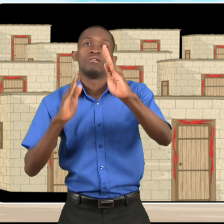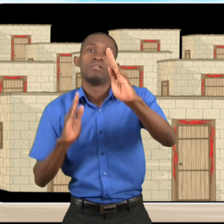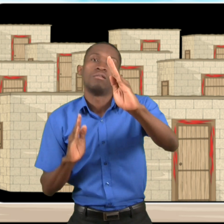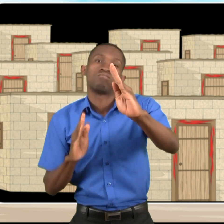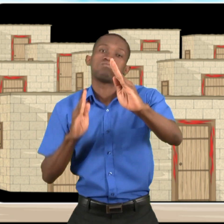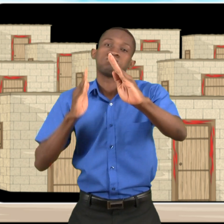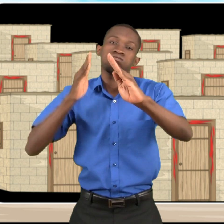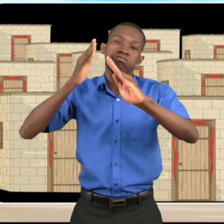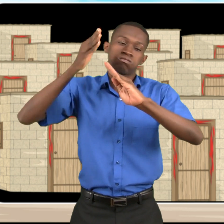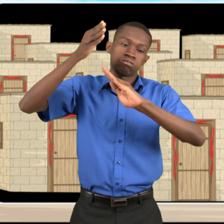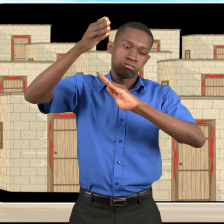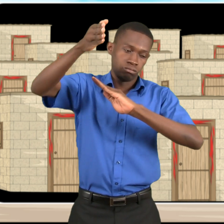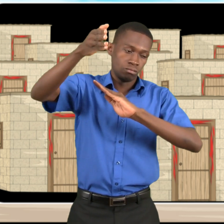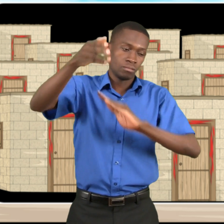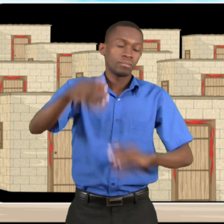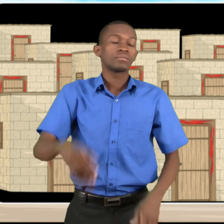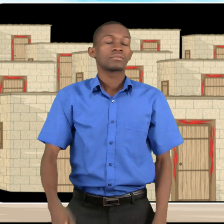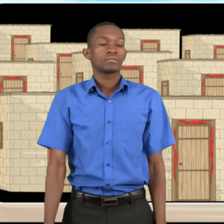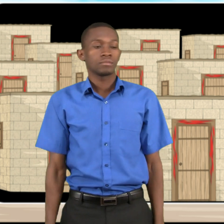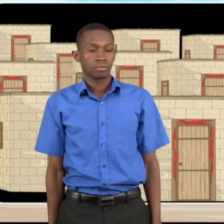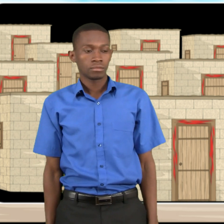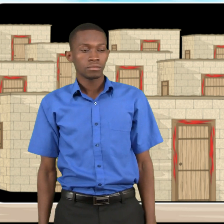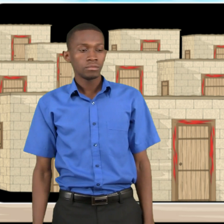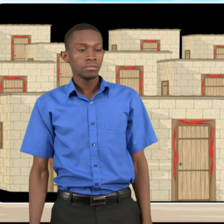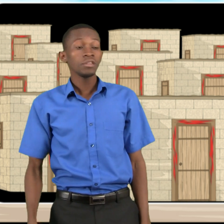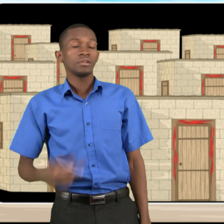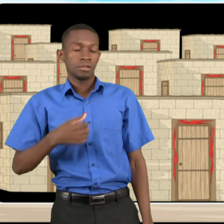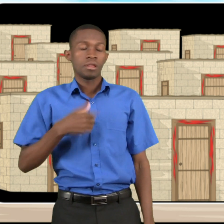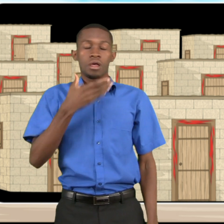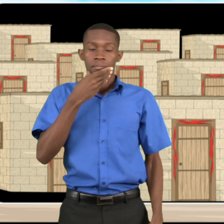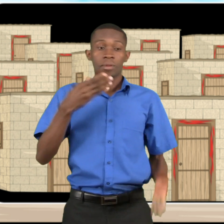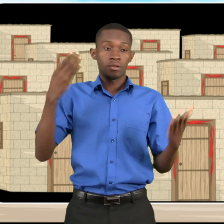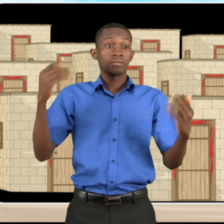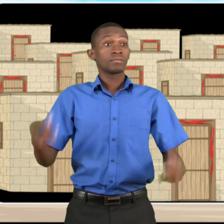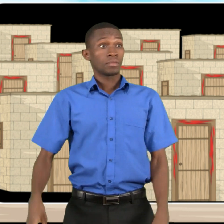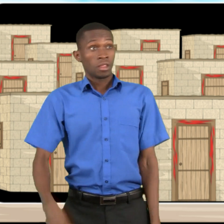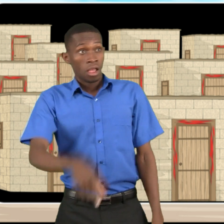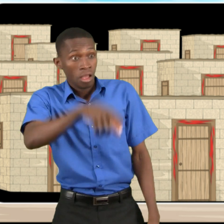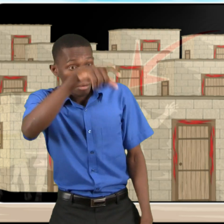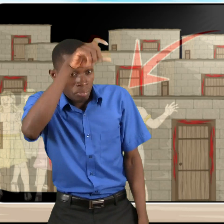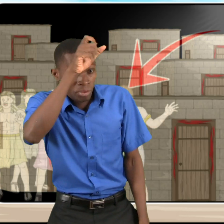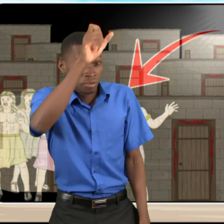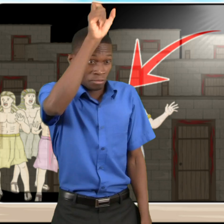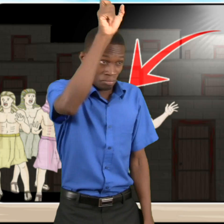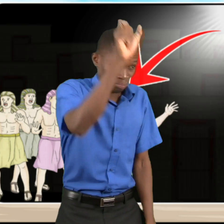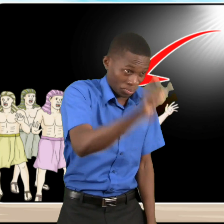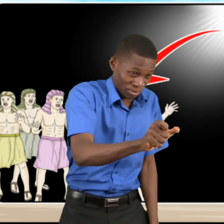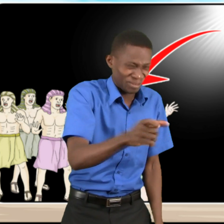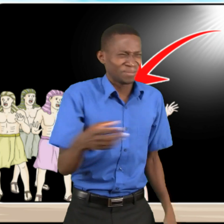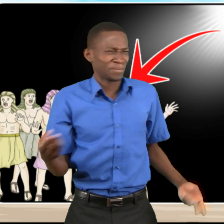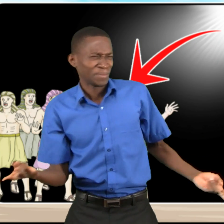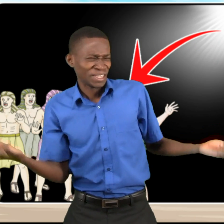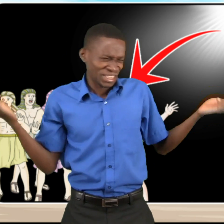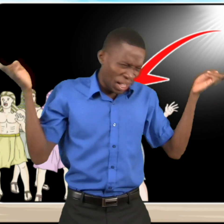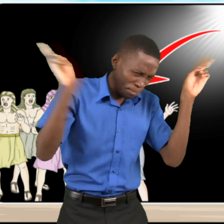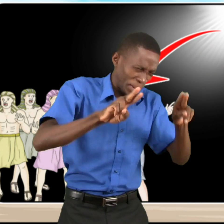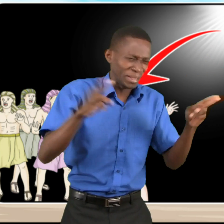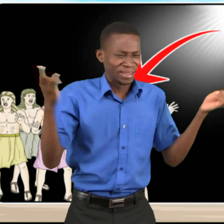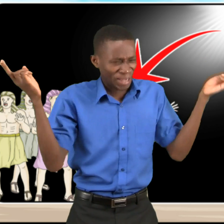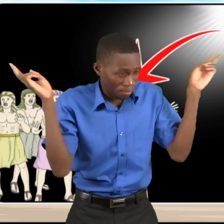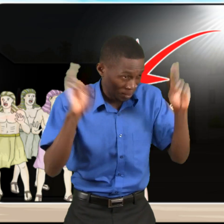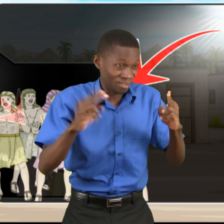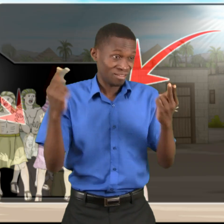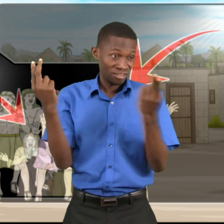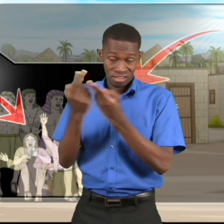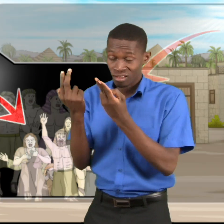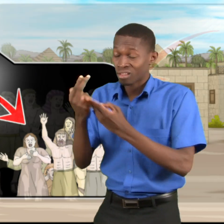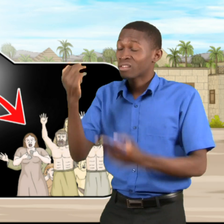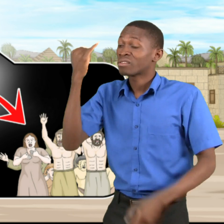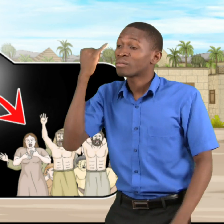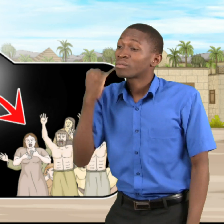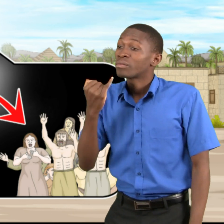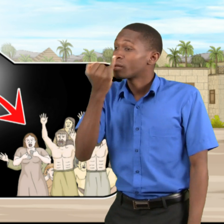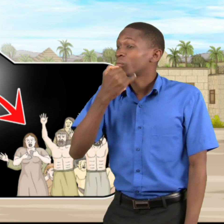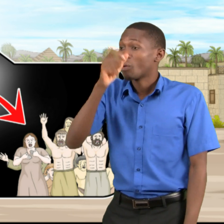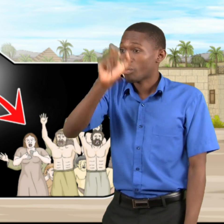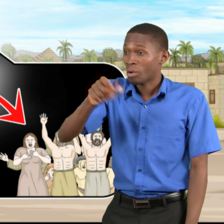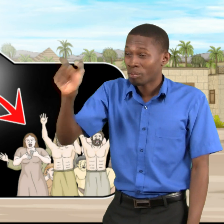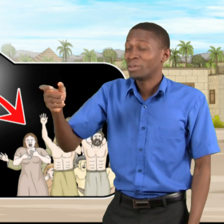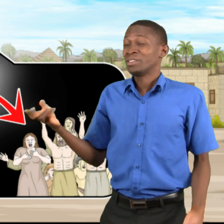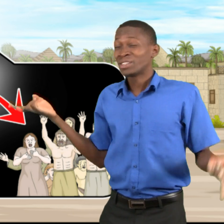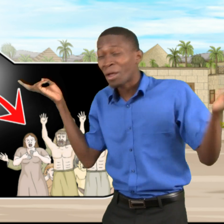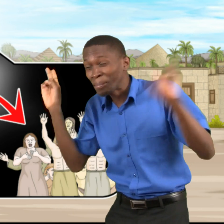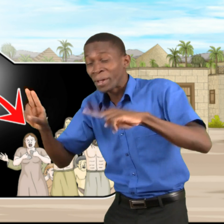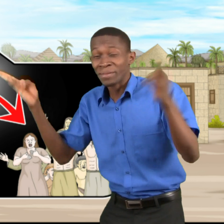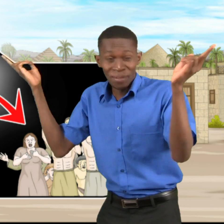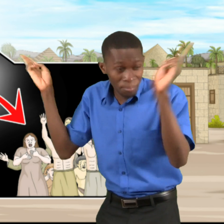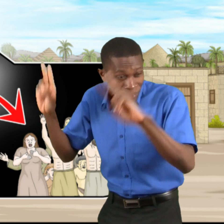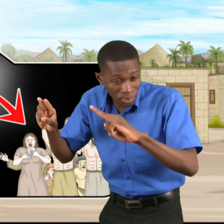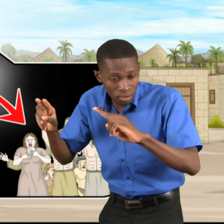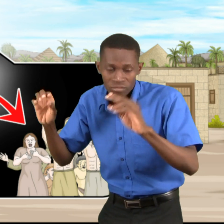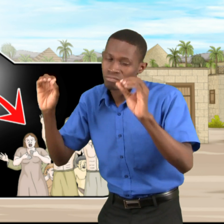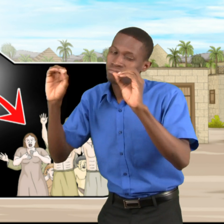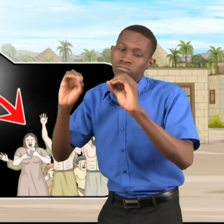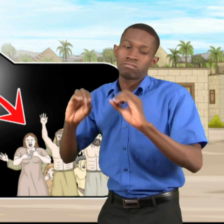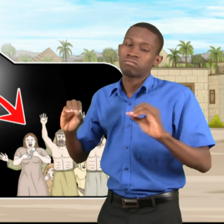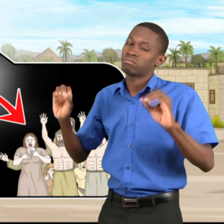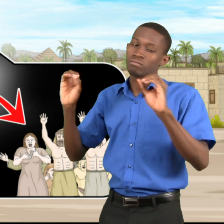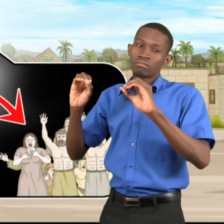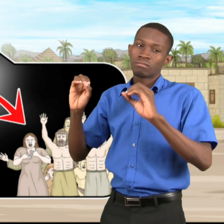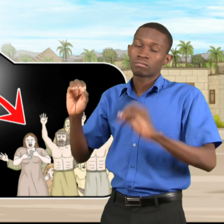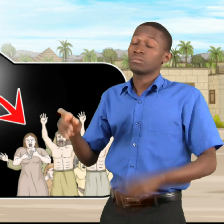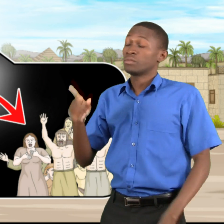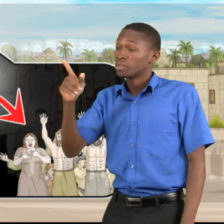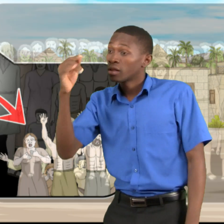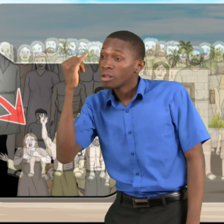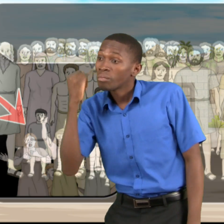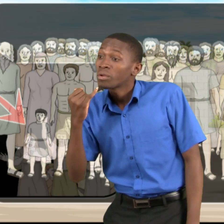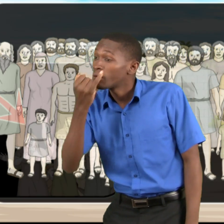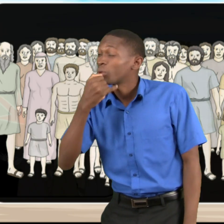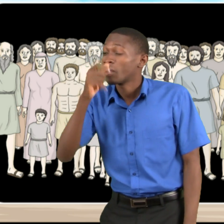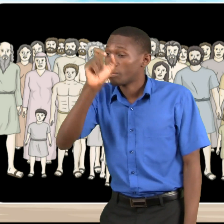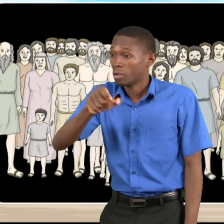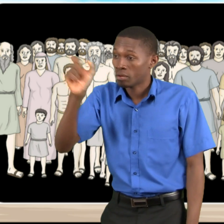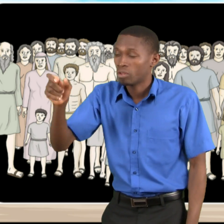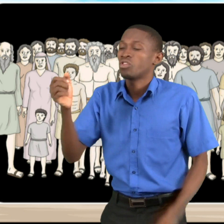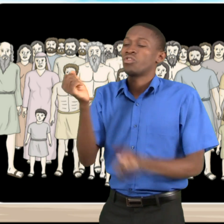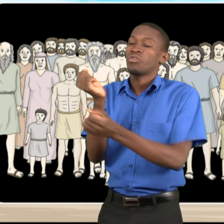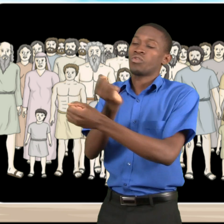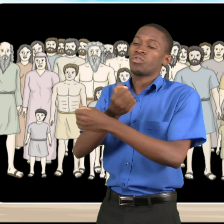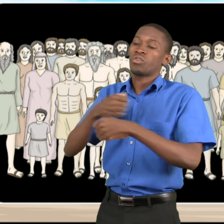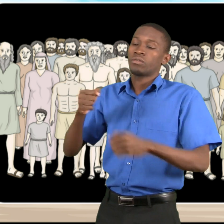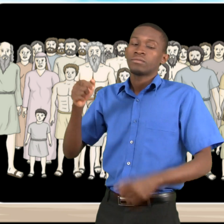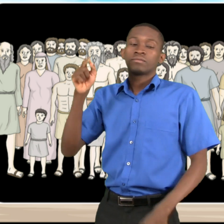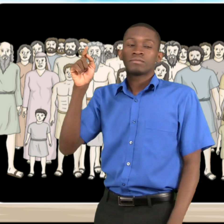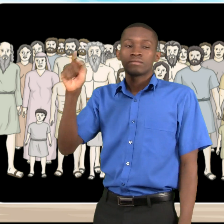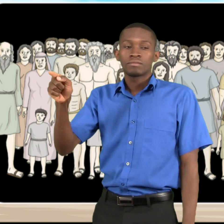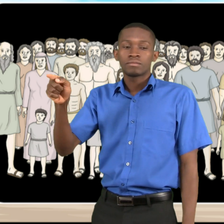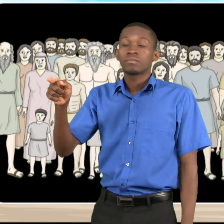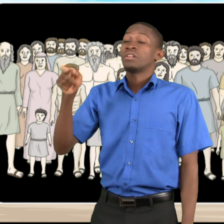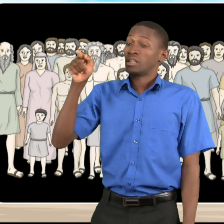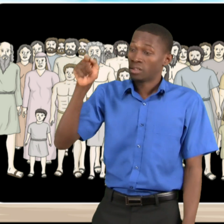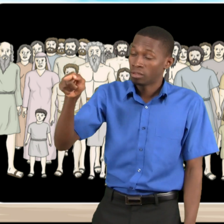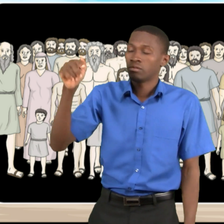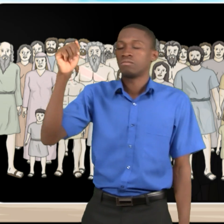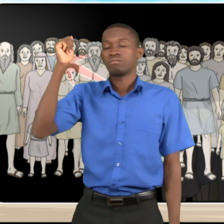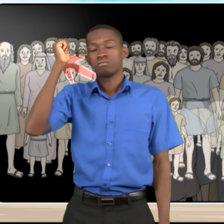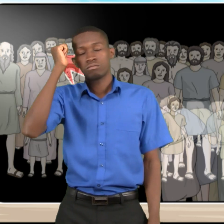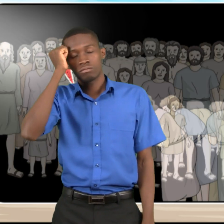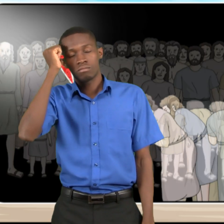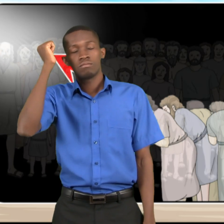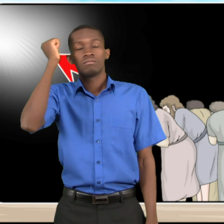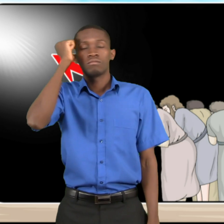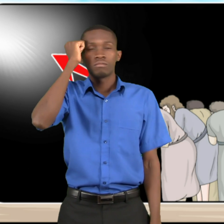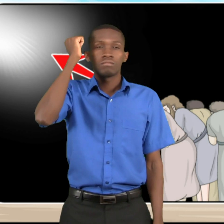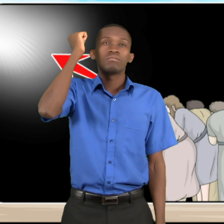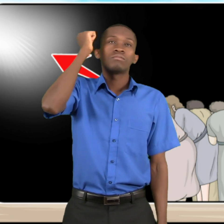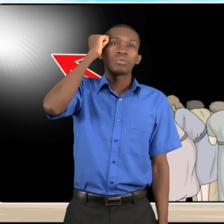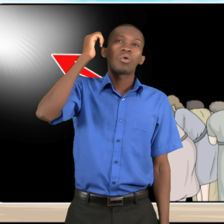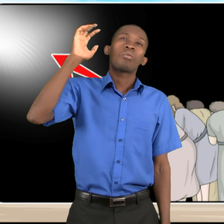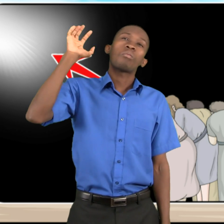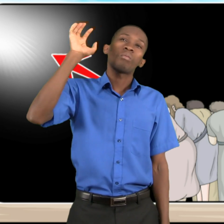No plague will fall on you to destroy you when I strike the land of Egypt.